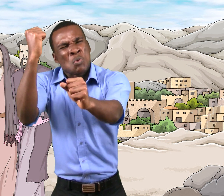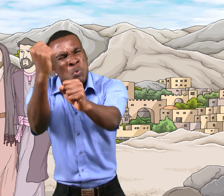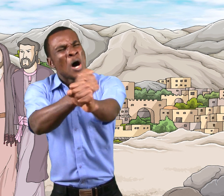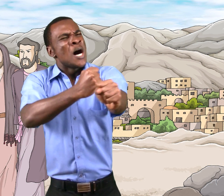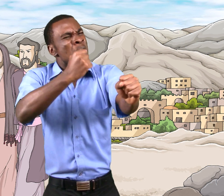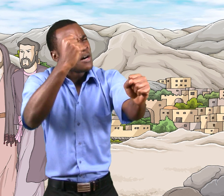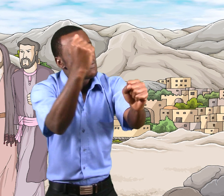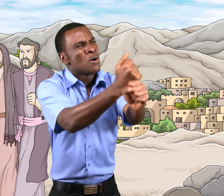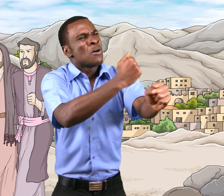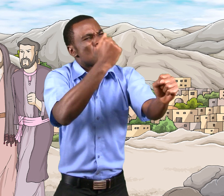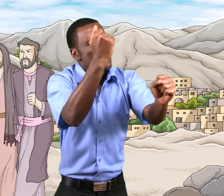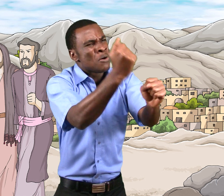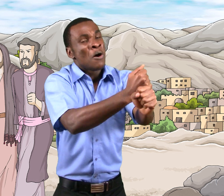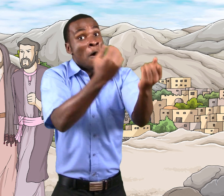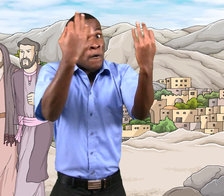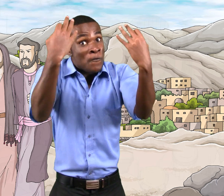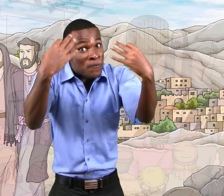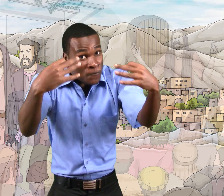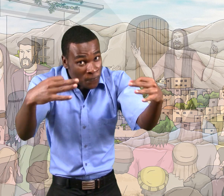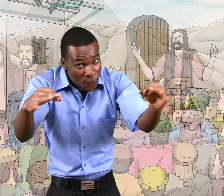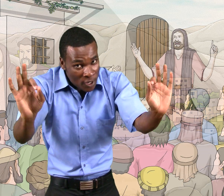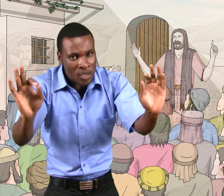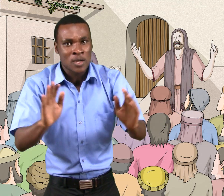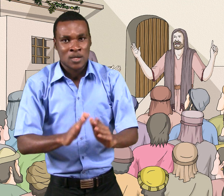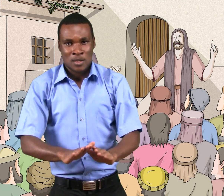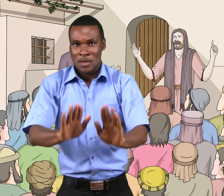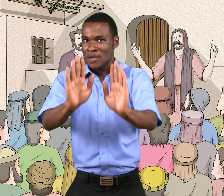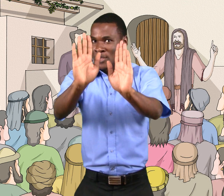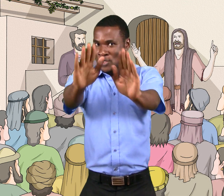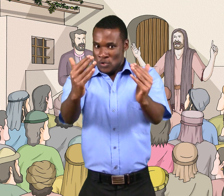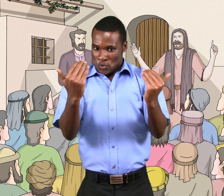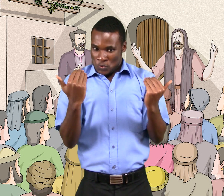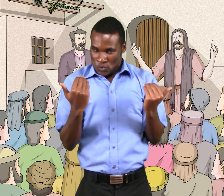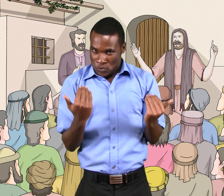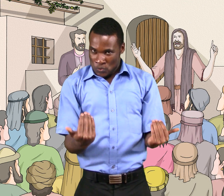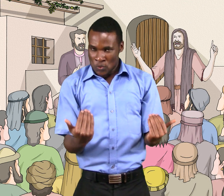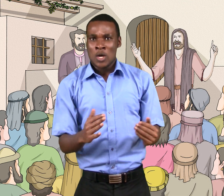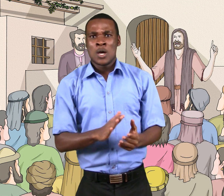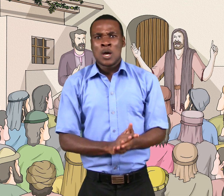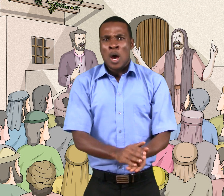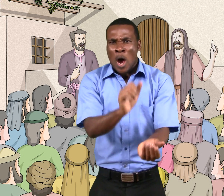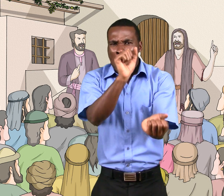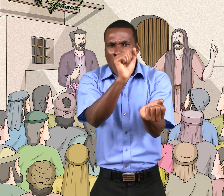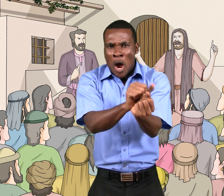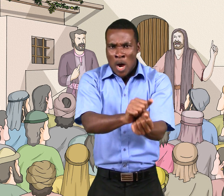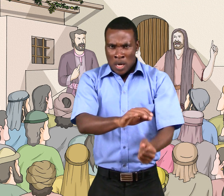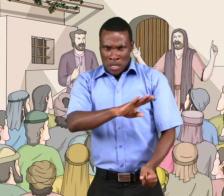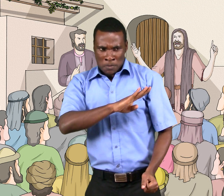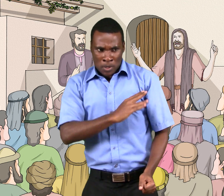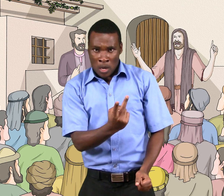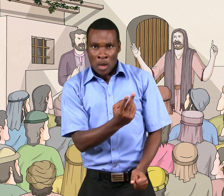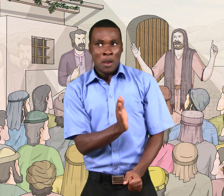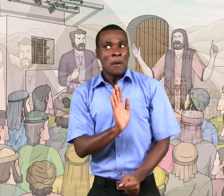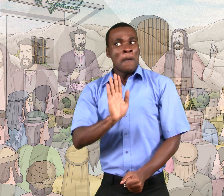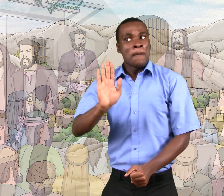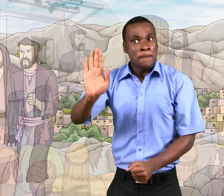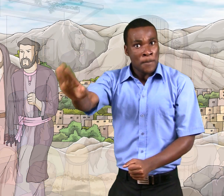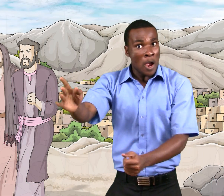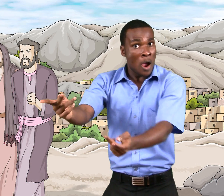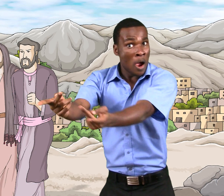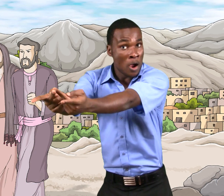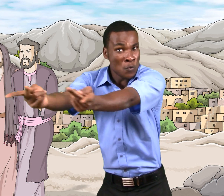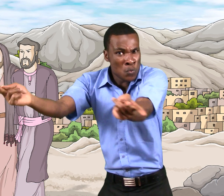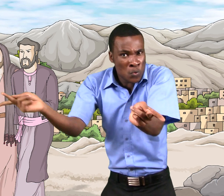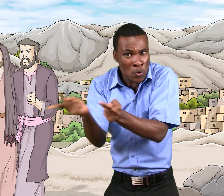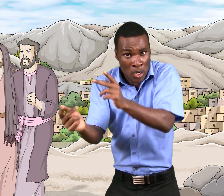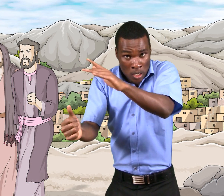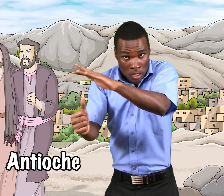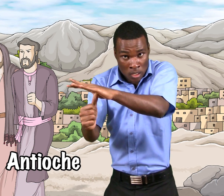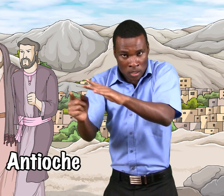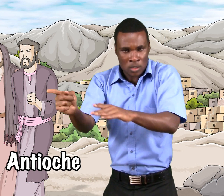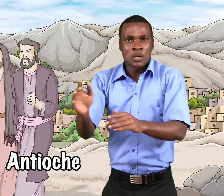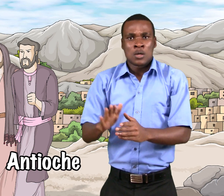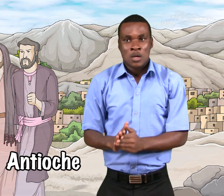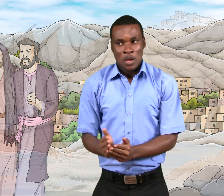And when they had spoken the word in Perga, they went down to Attalia.